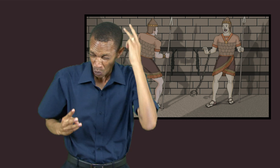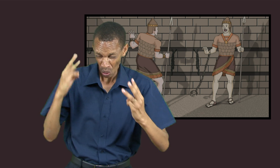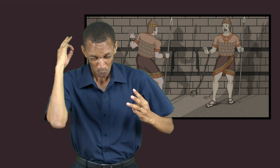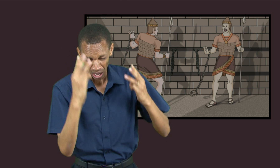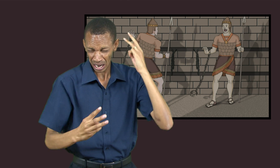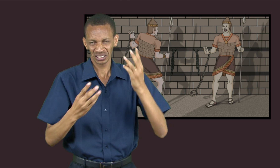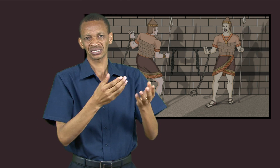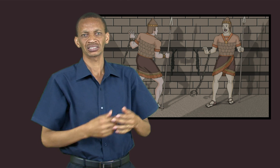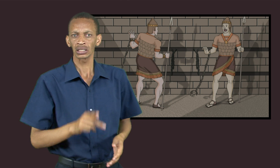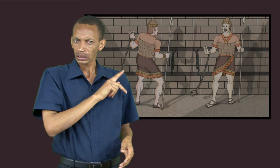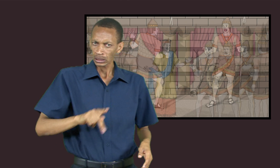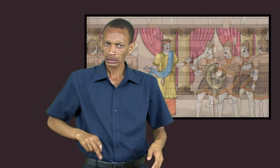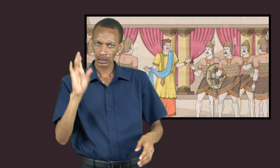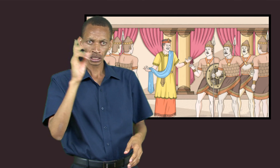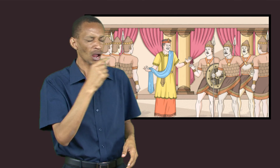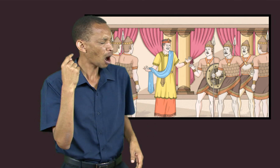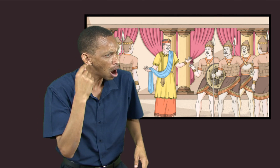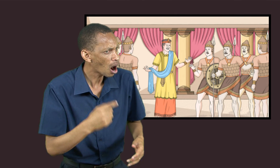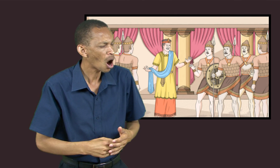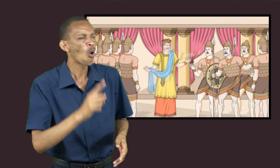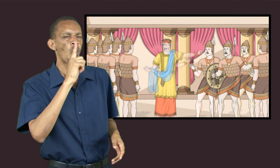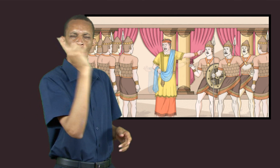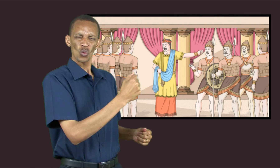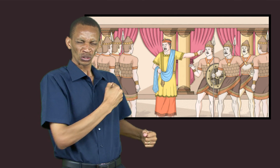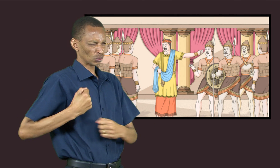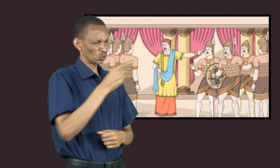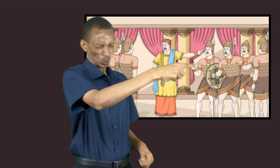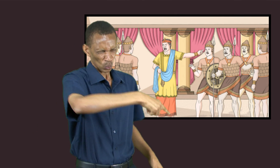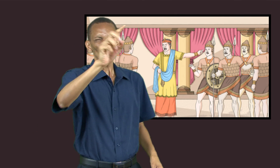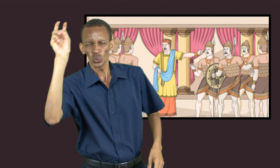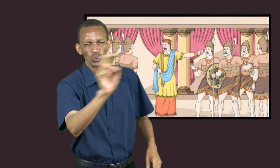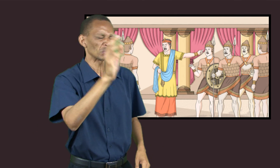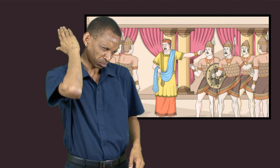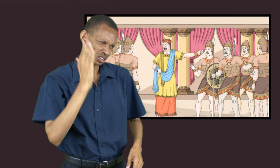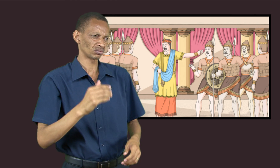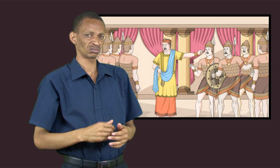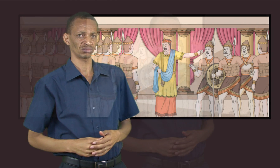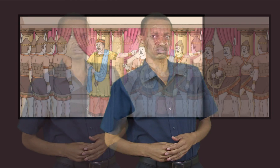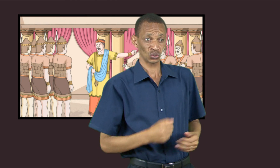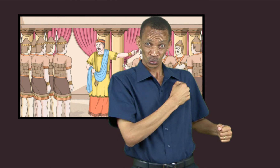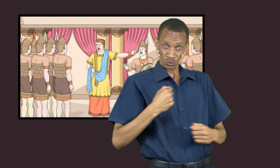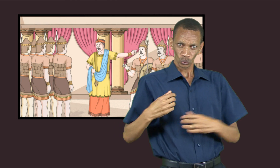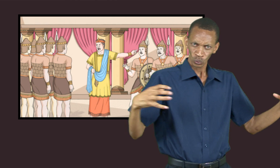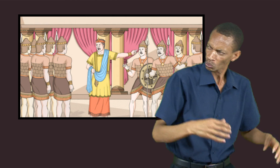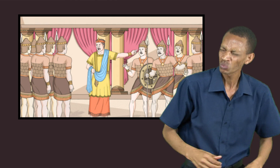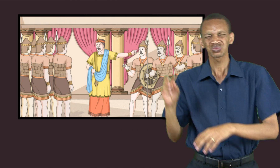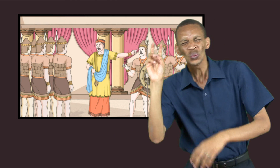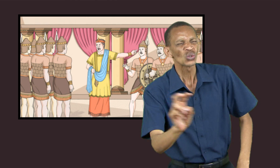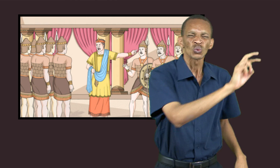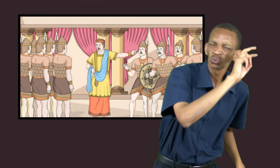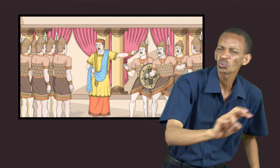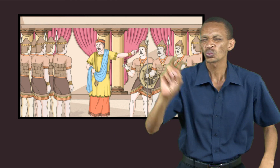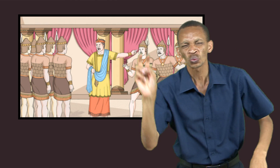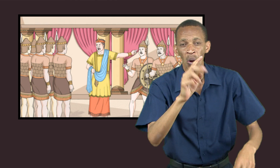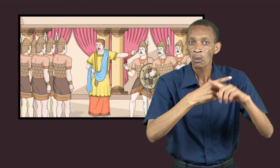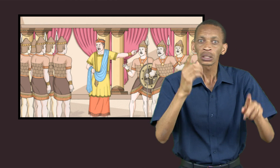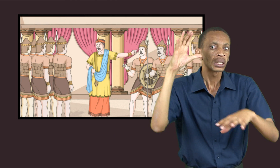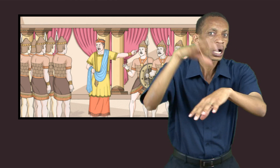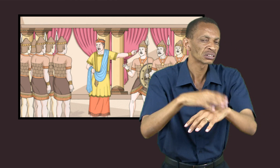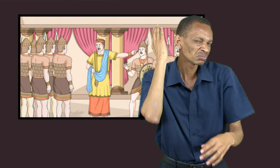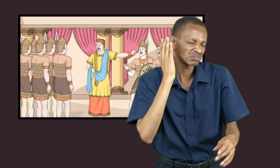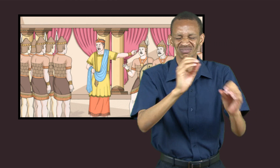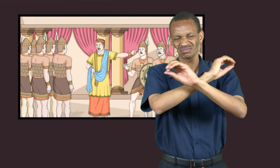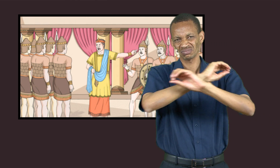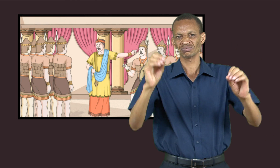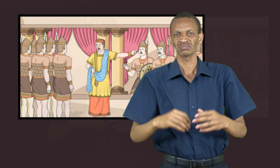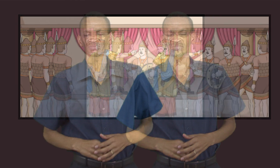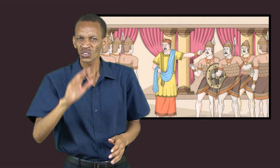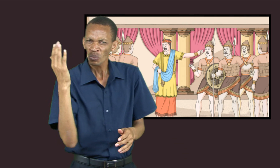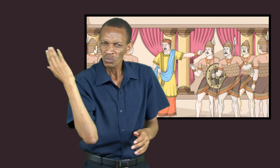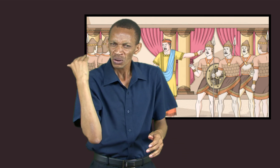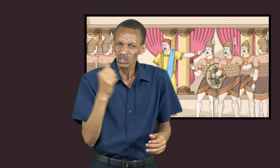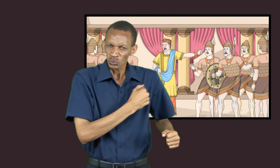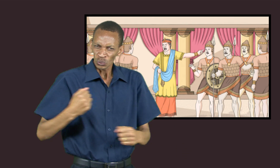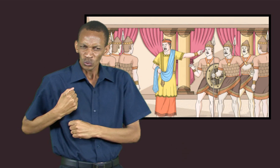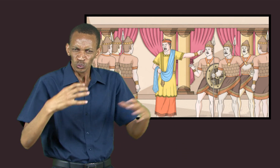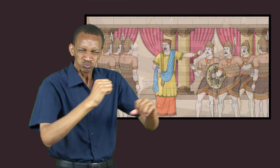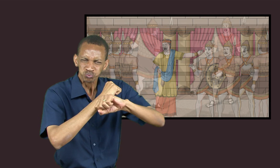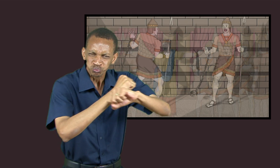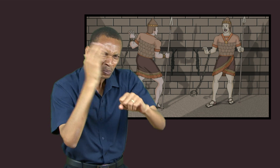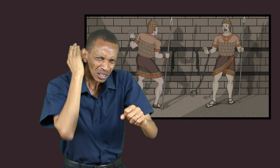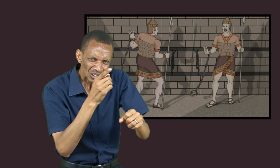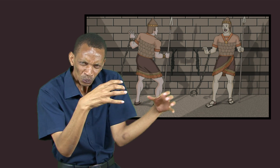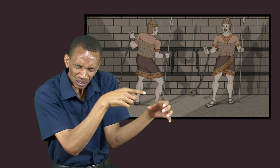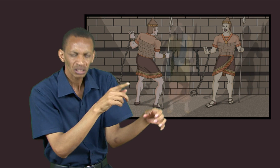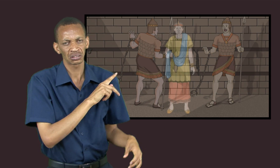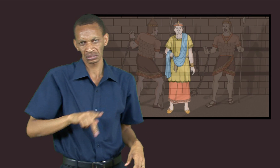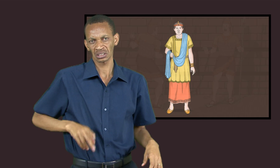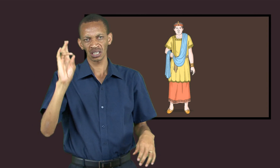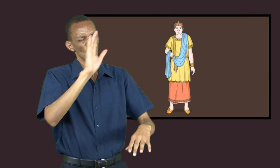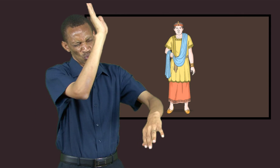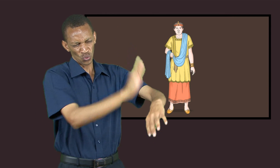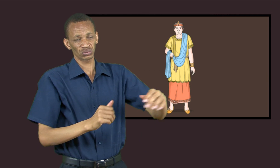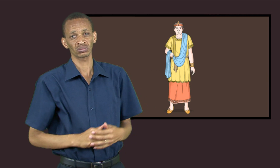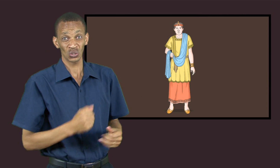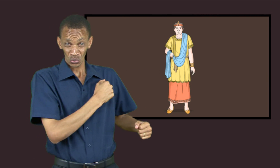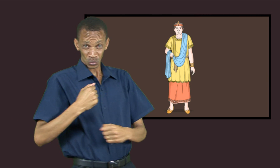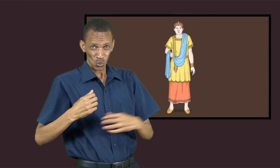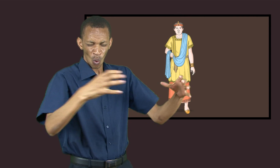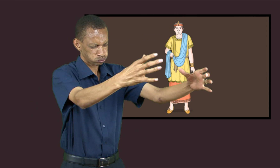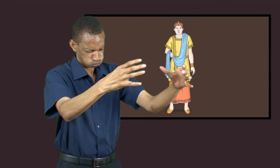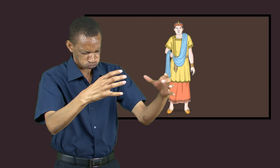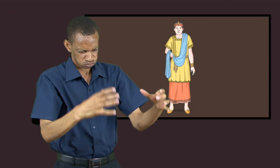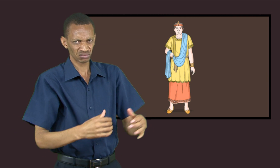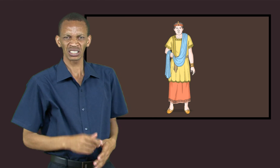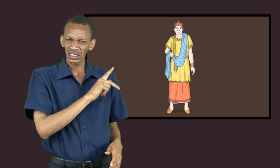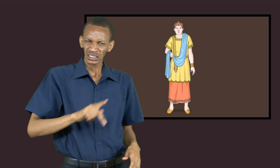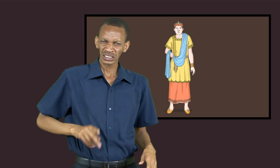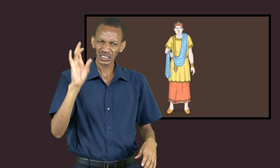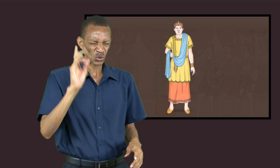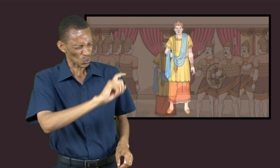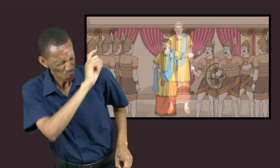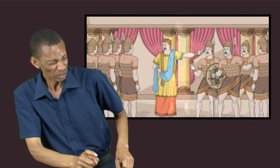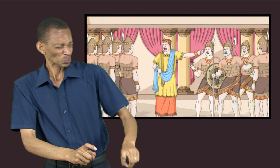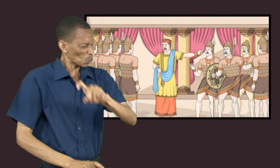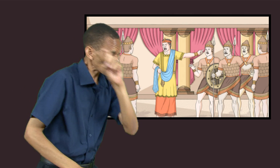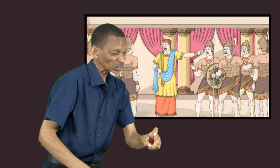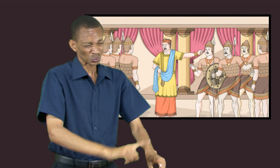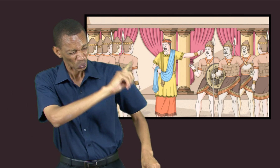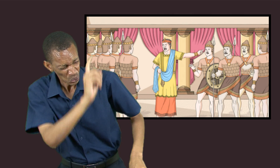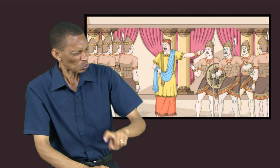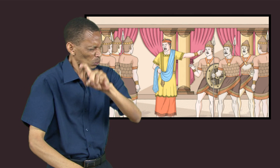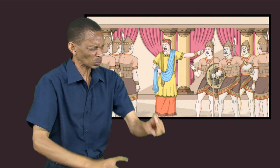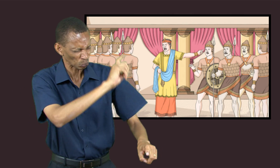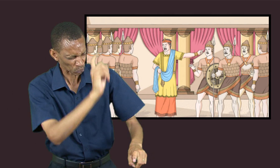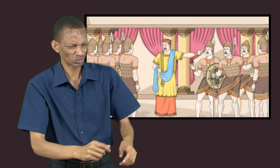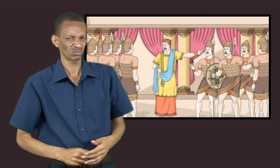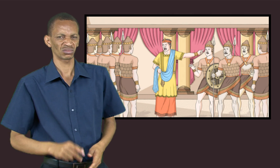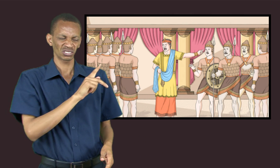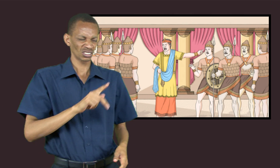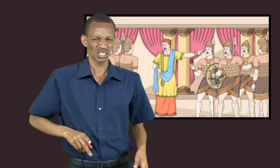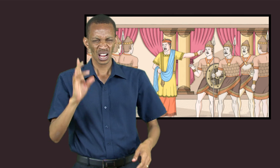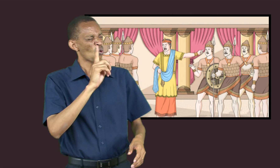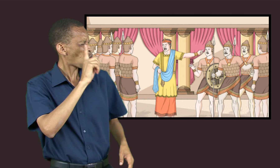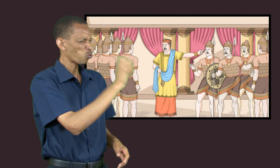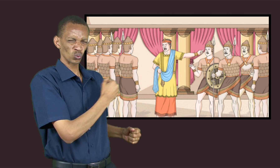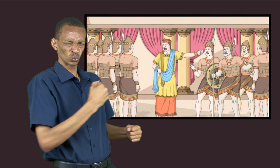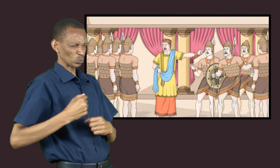After Herod had searched for him unsuccessfully, he examined the guards and ordered that they be executed.